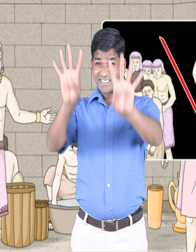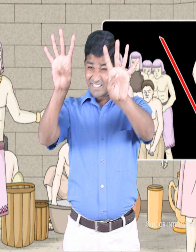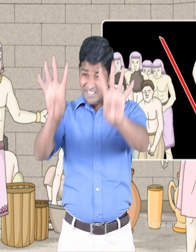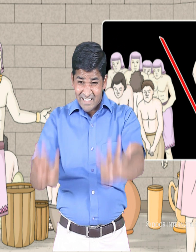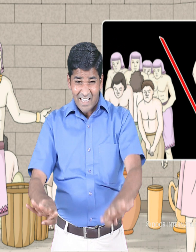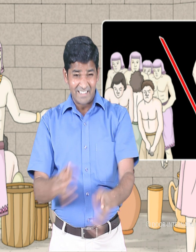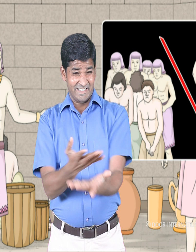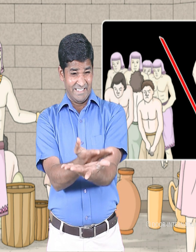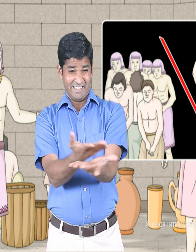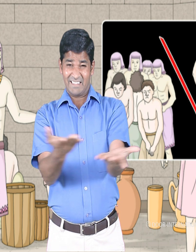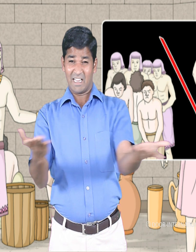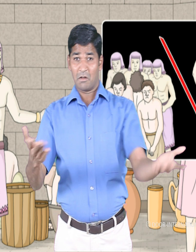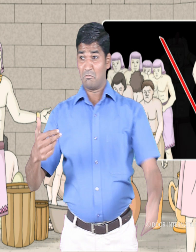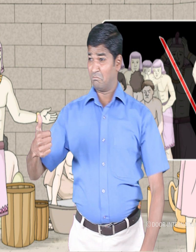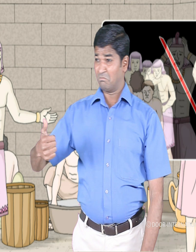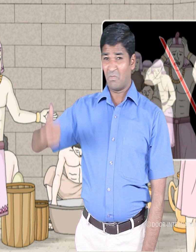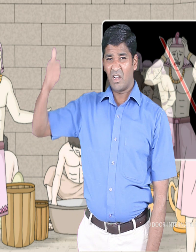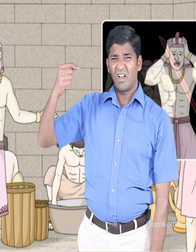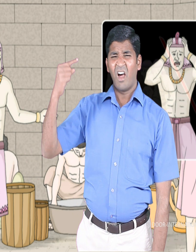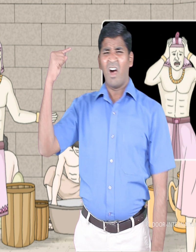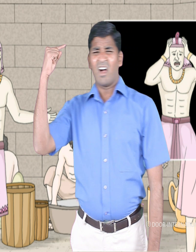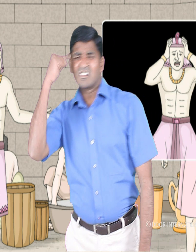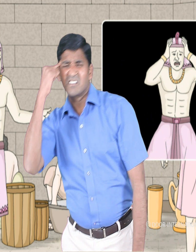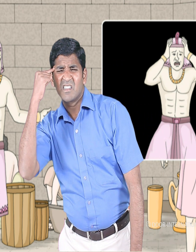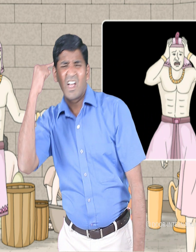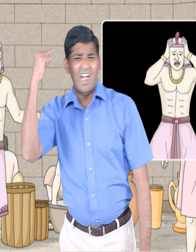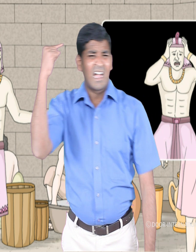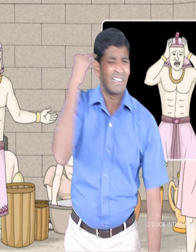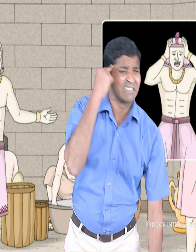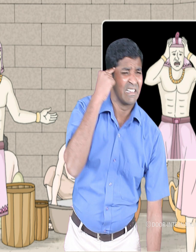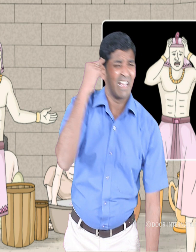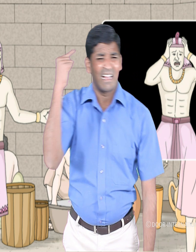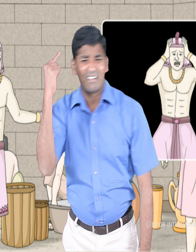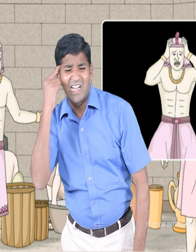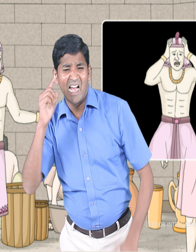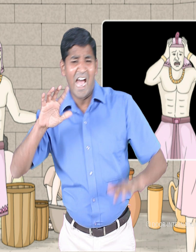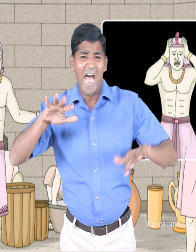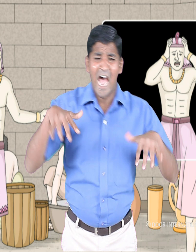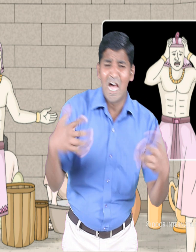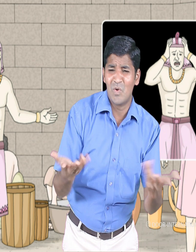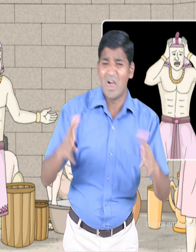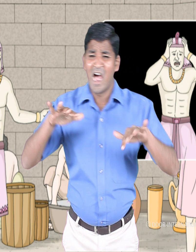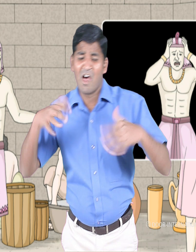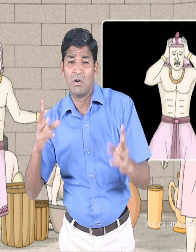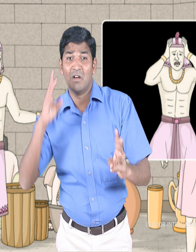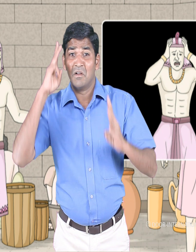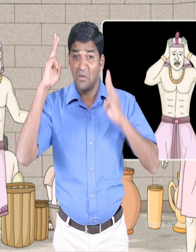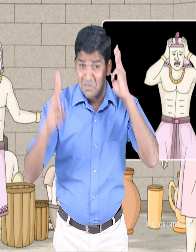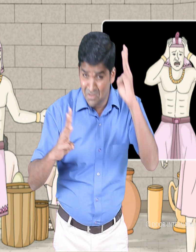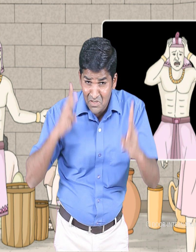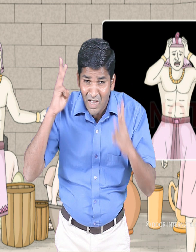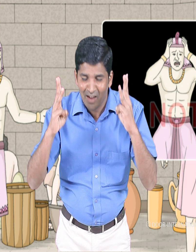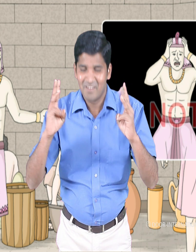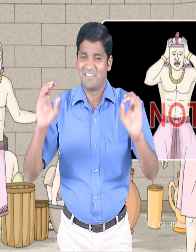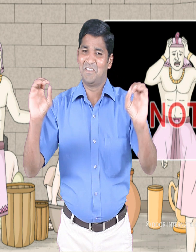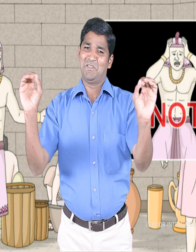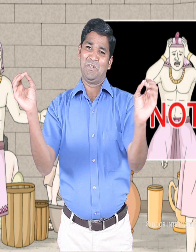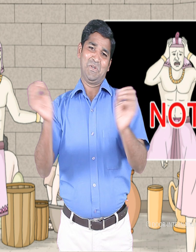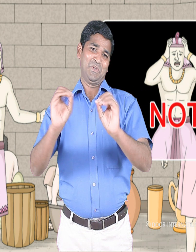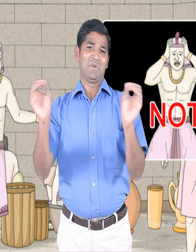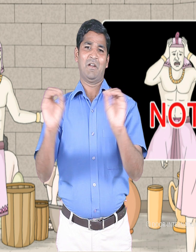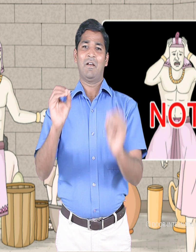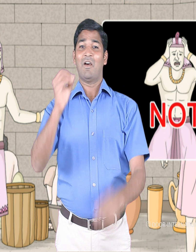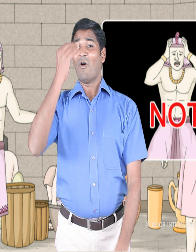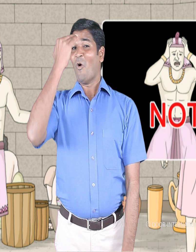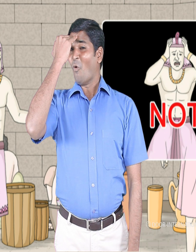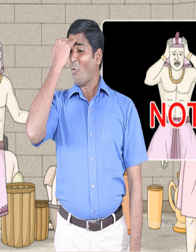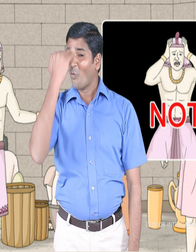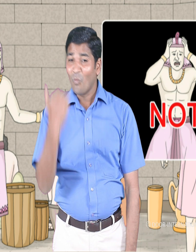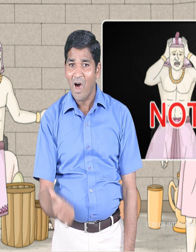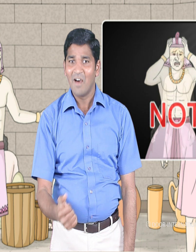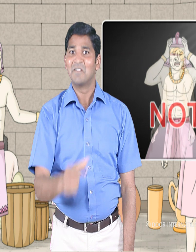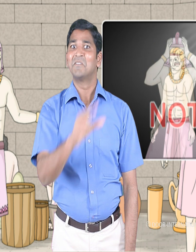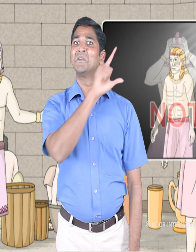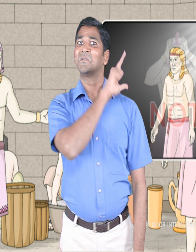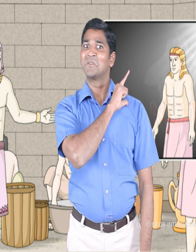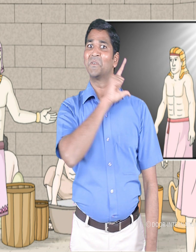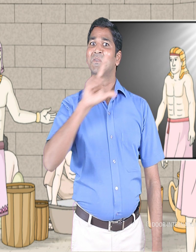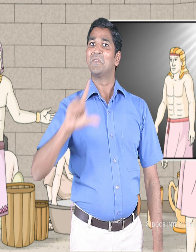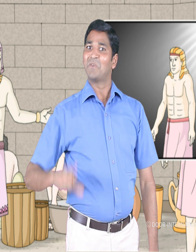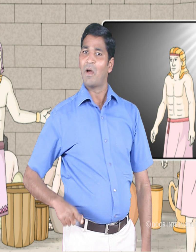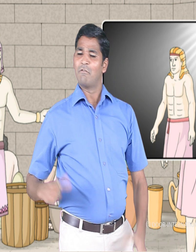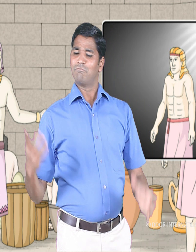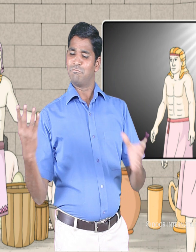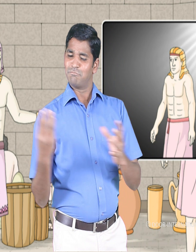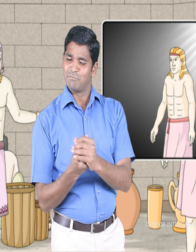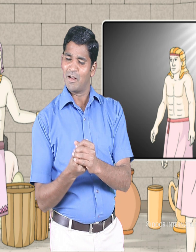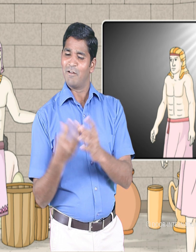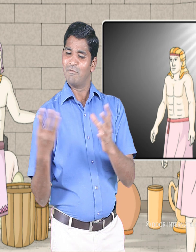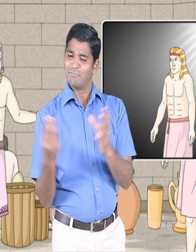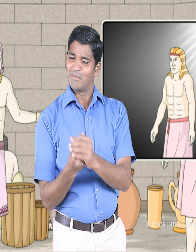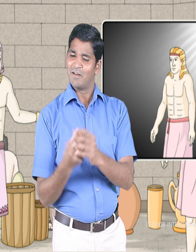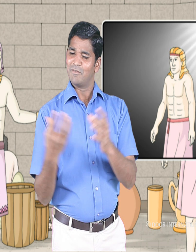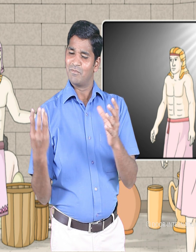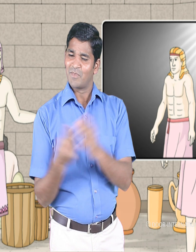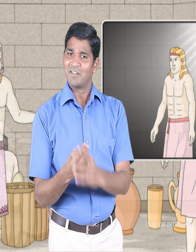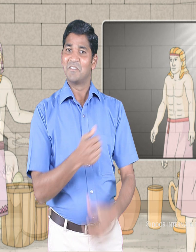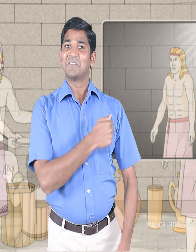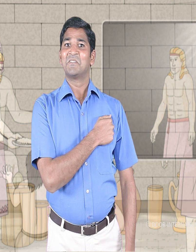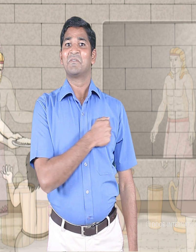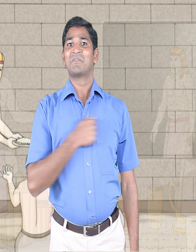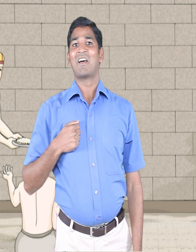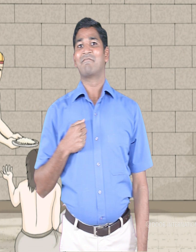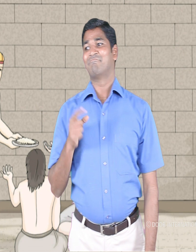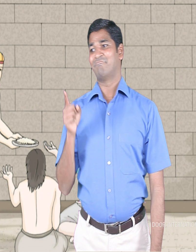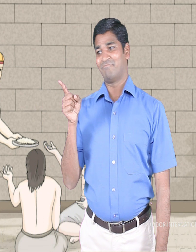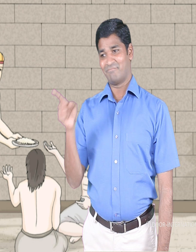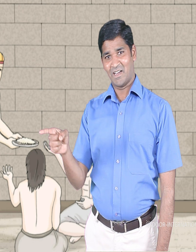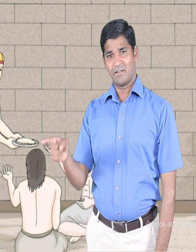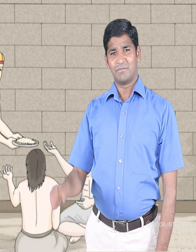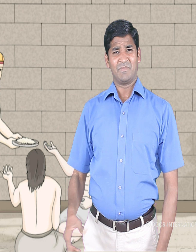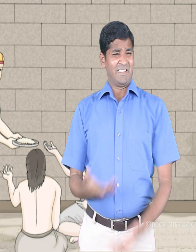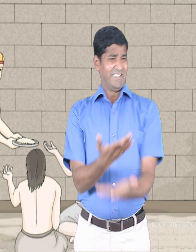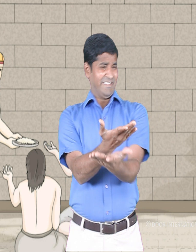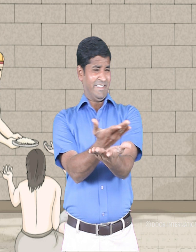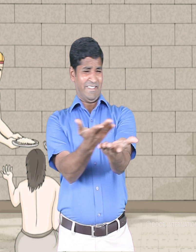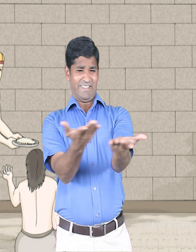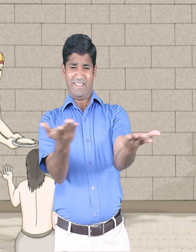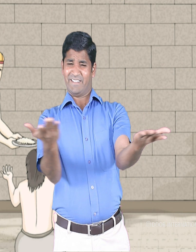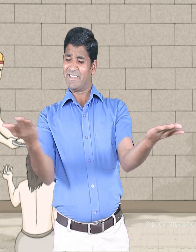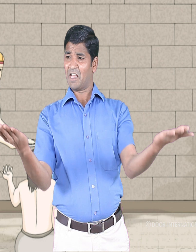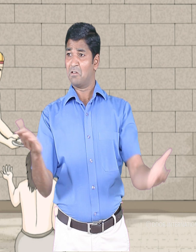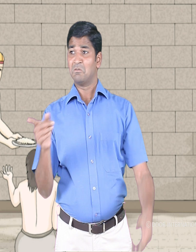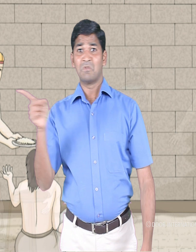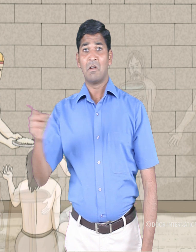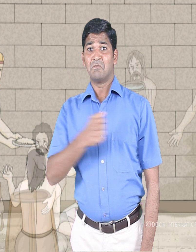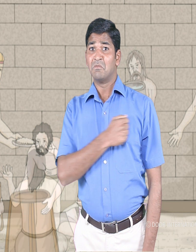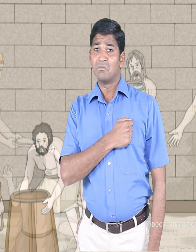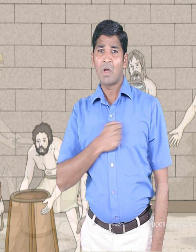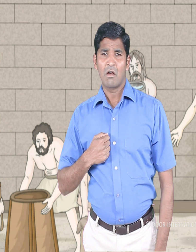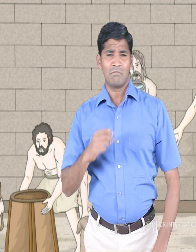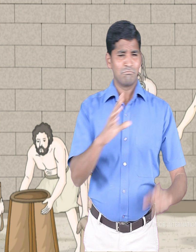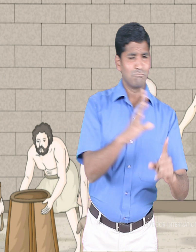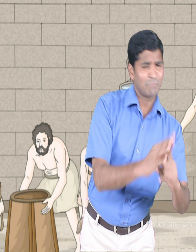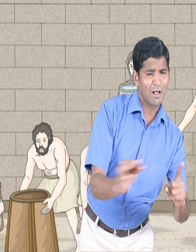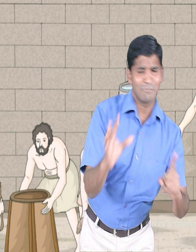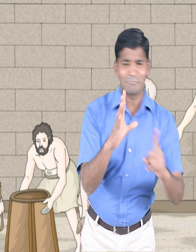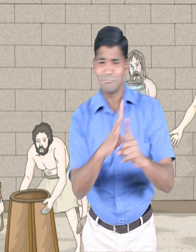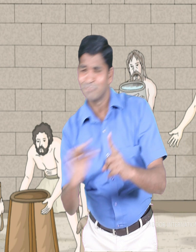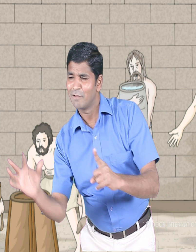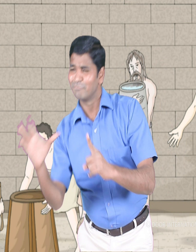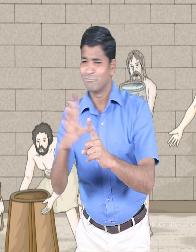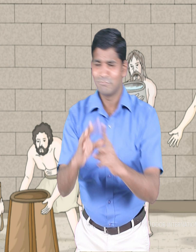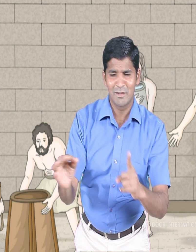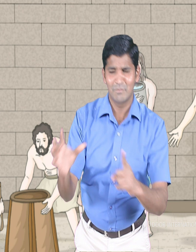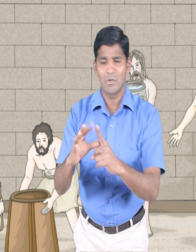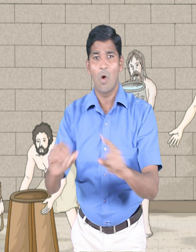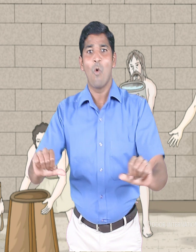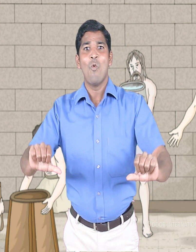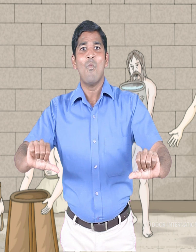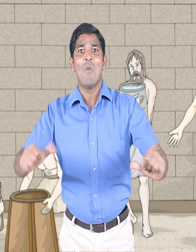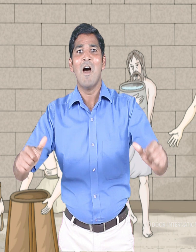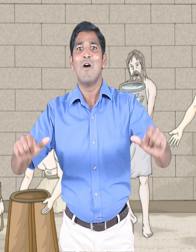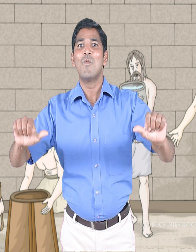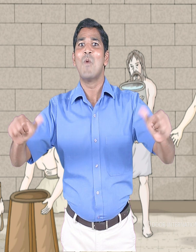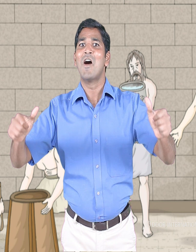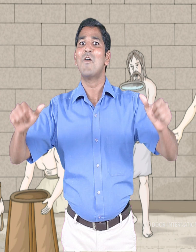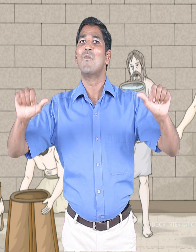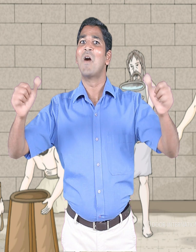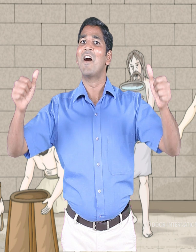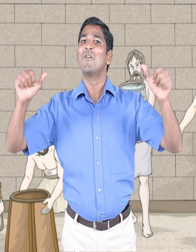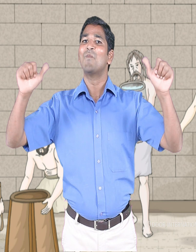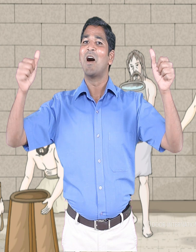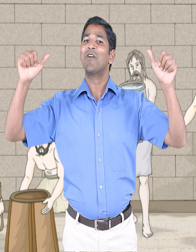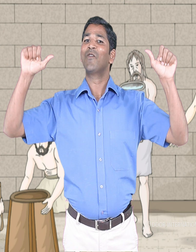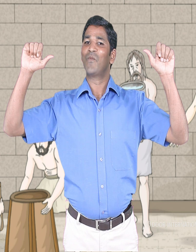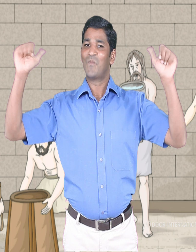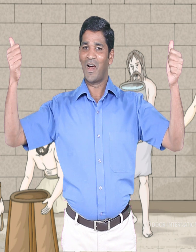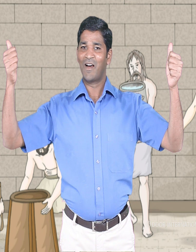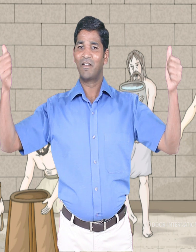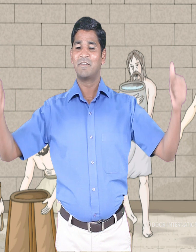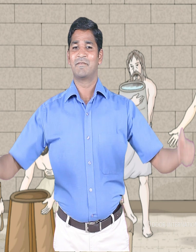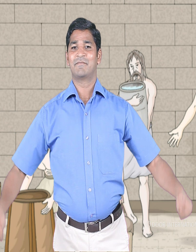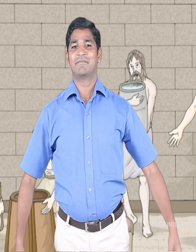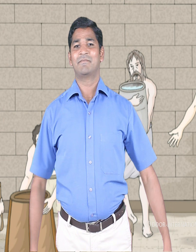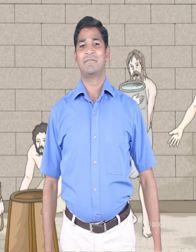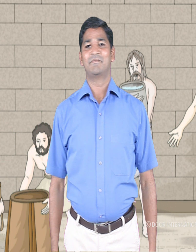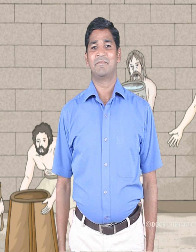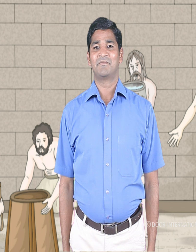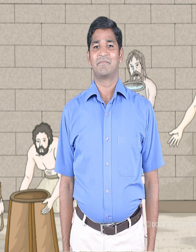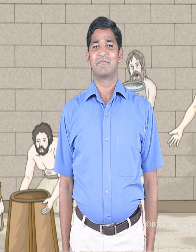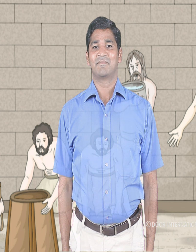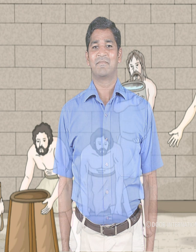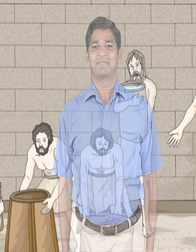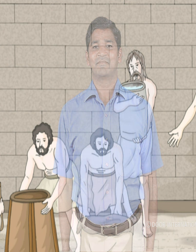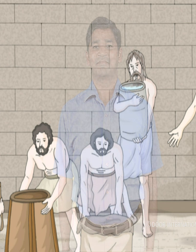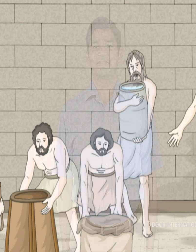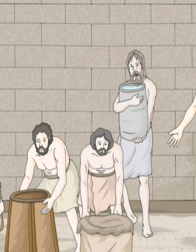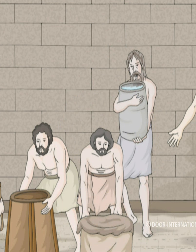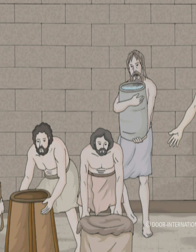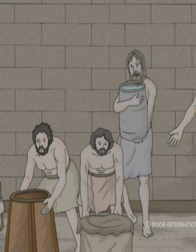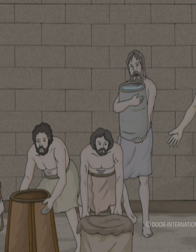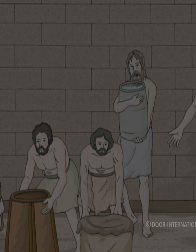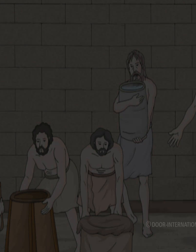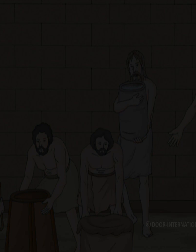The warden did not concern himself with anything under Joseph’s care, because the LORD was with Joseph and gave him success in whatever he did.